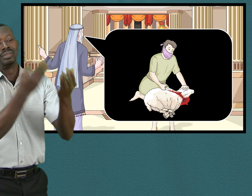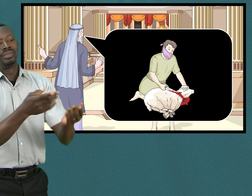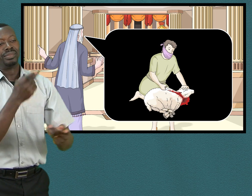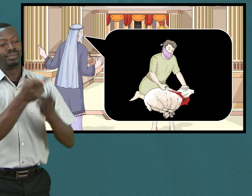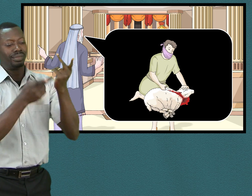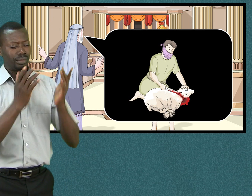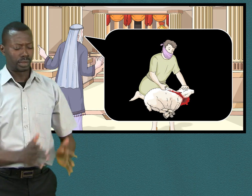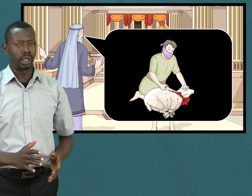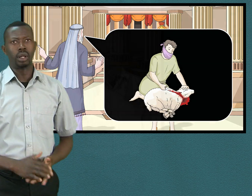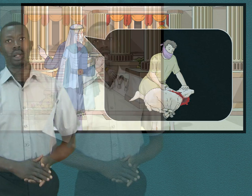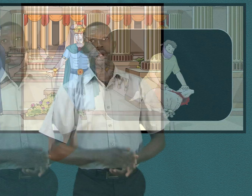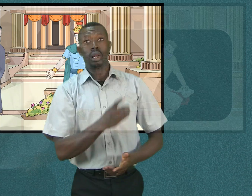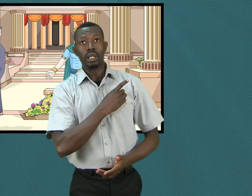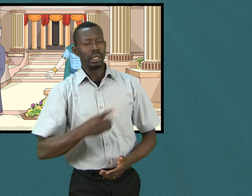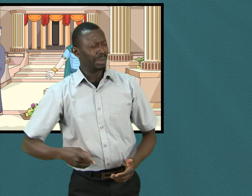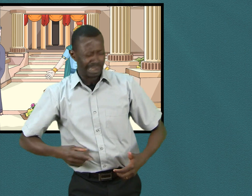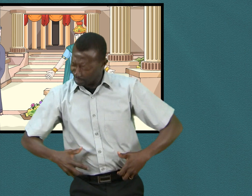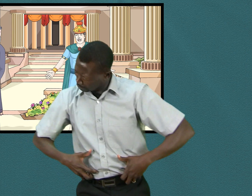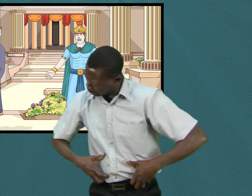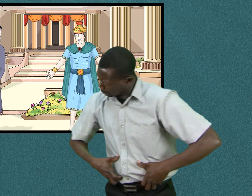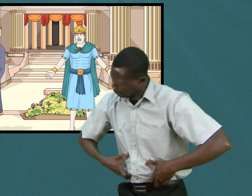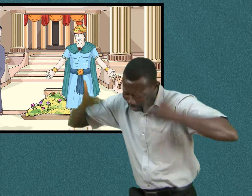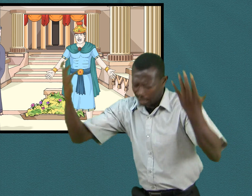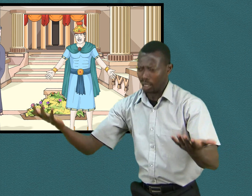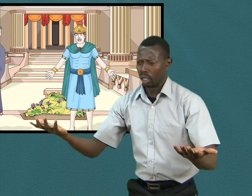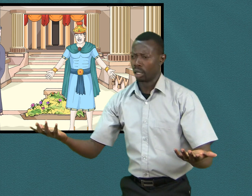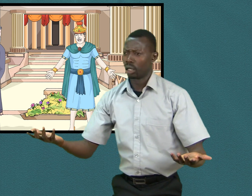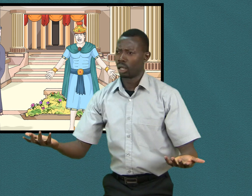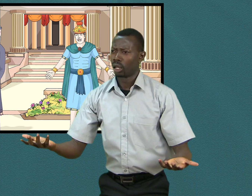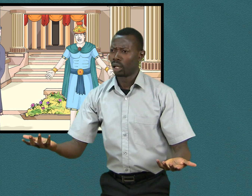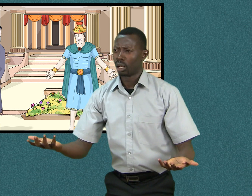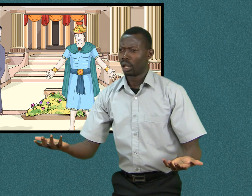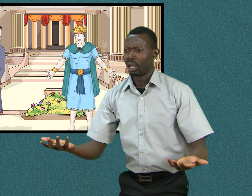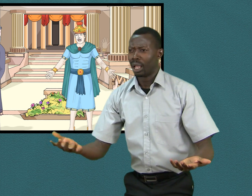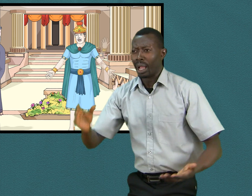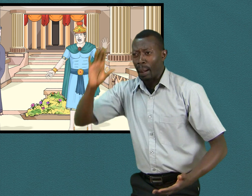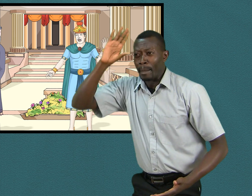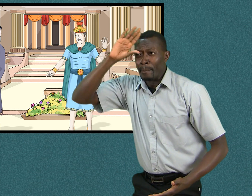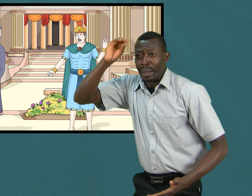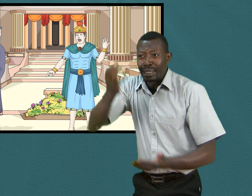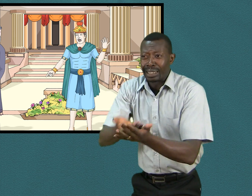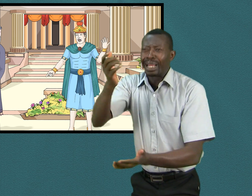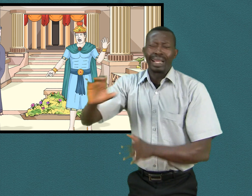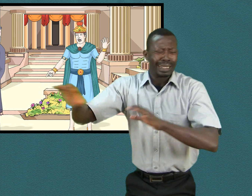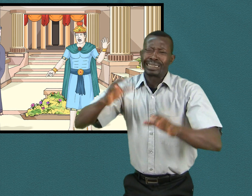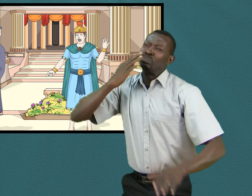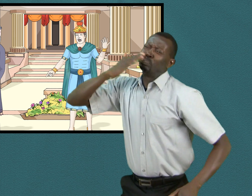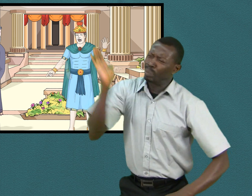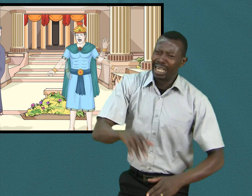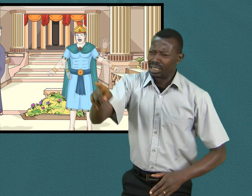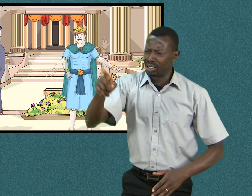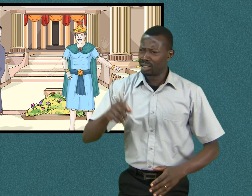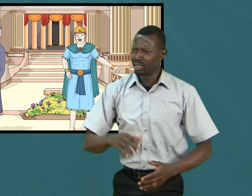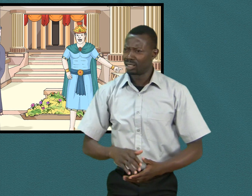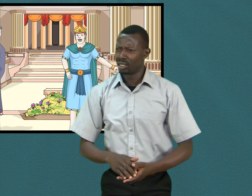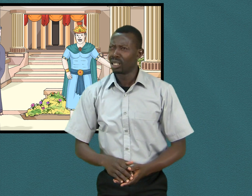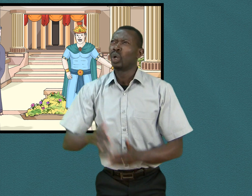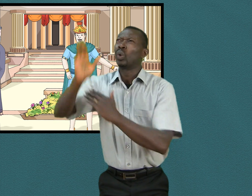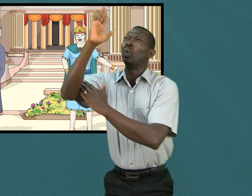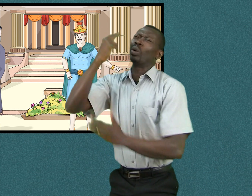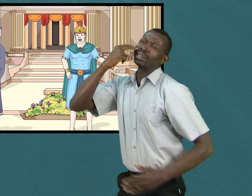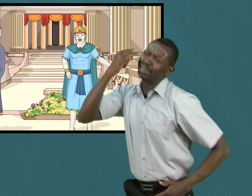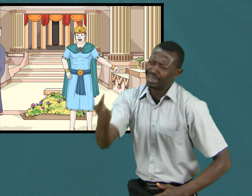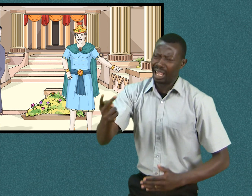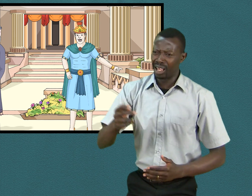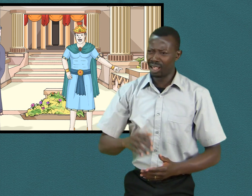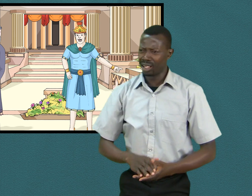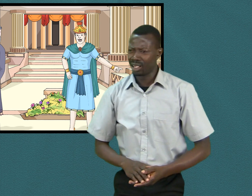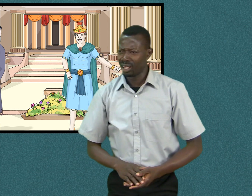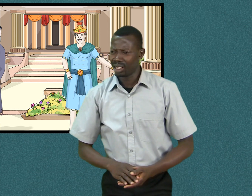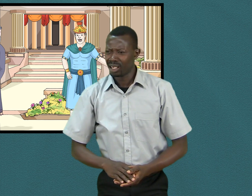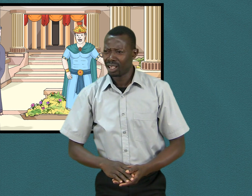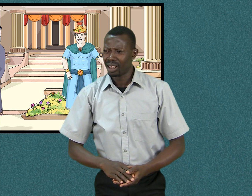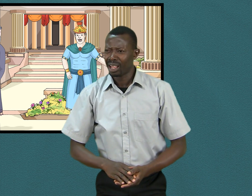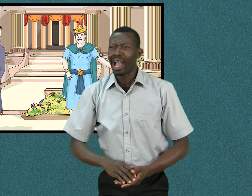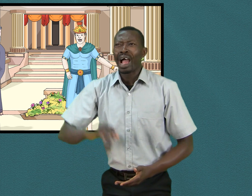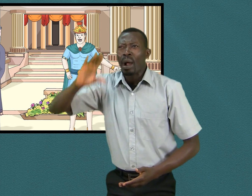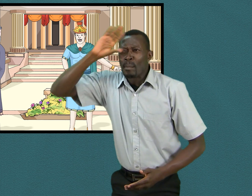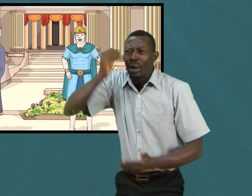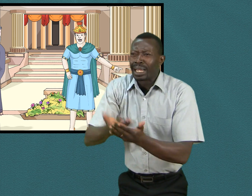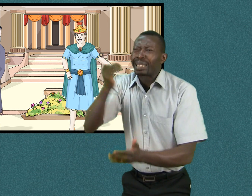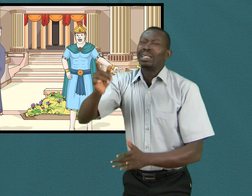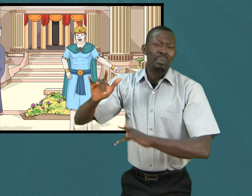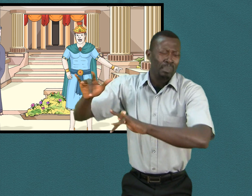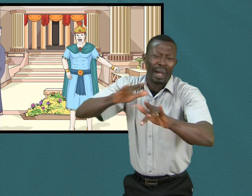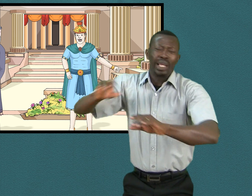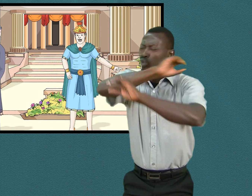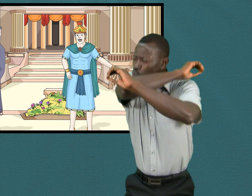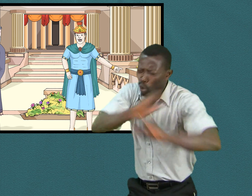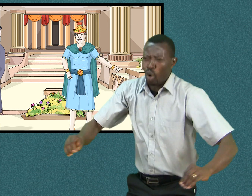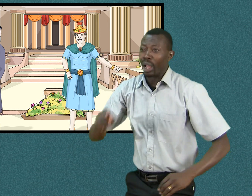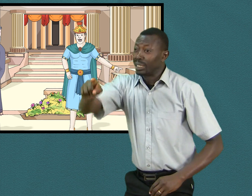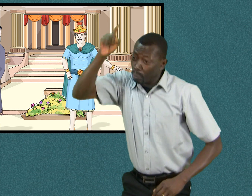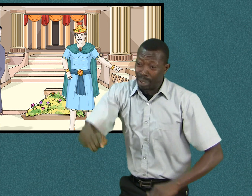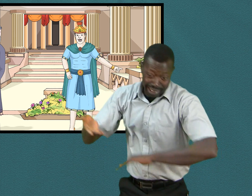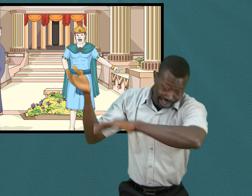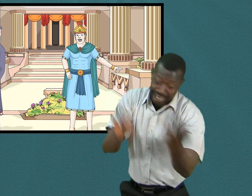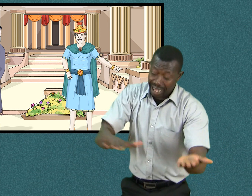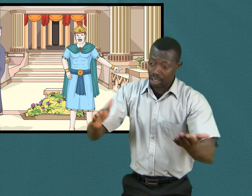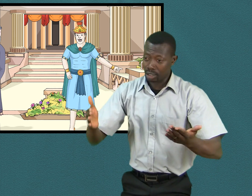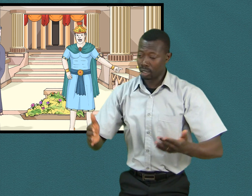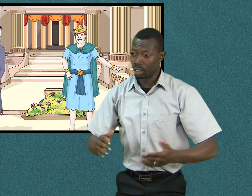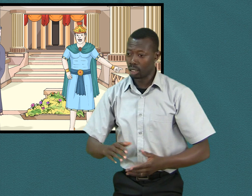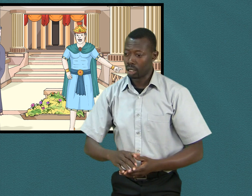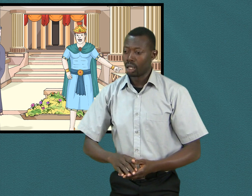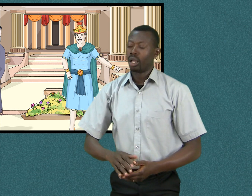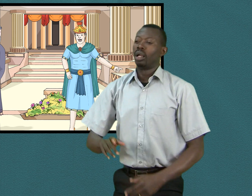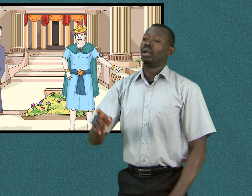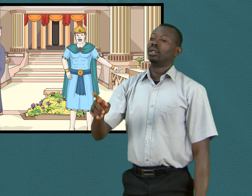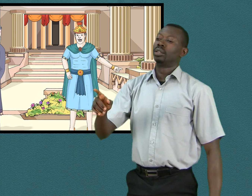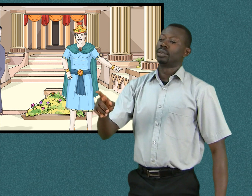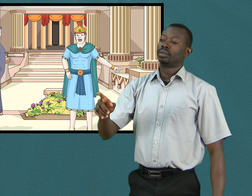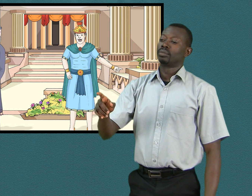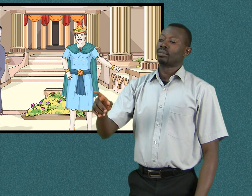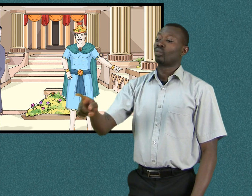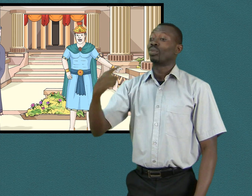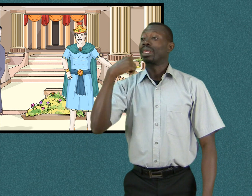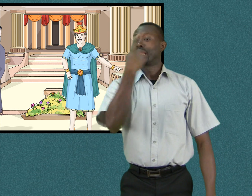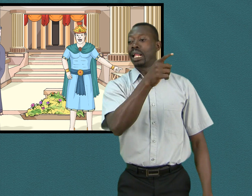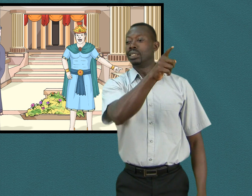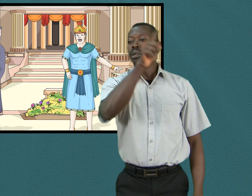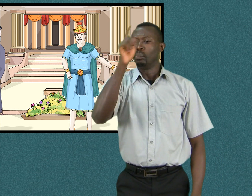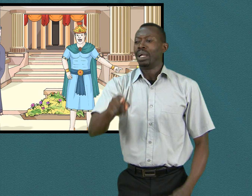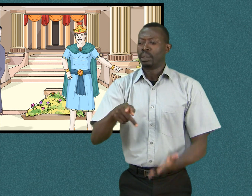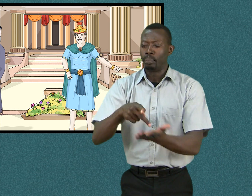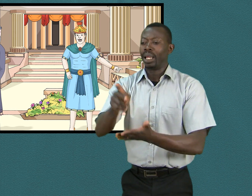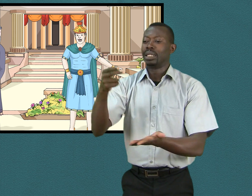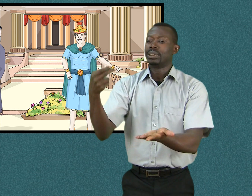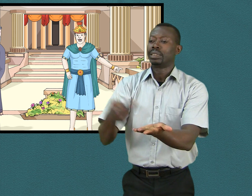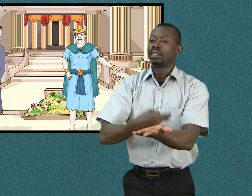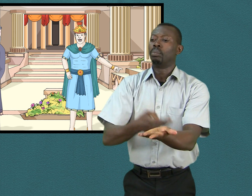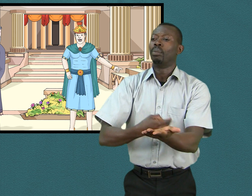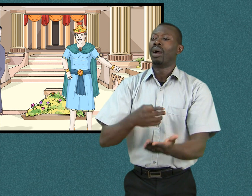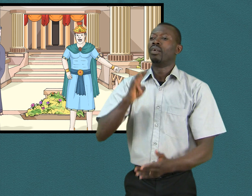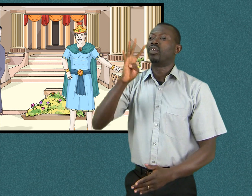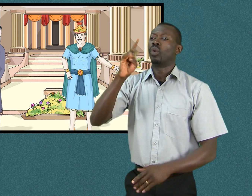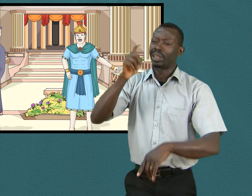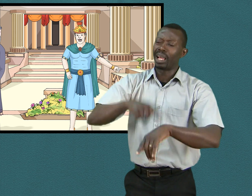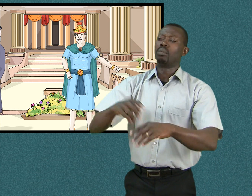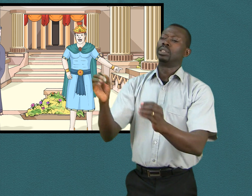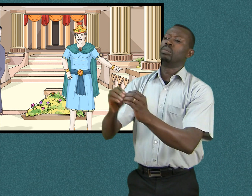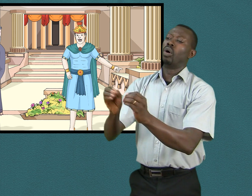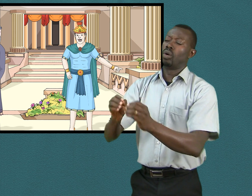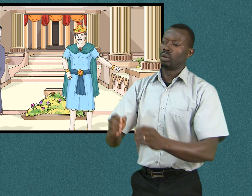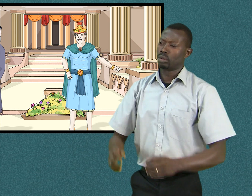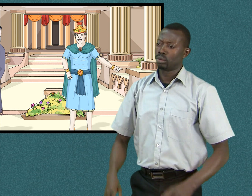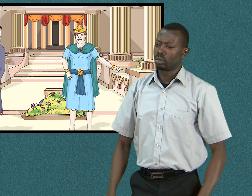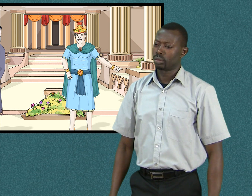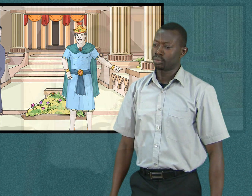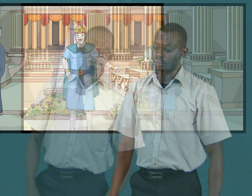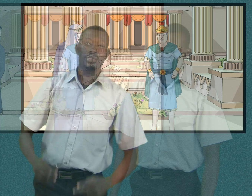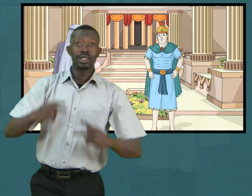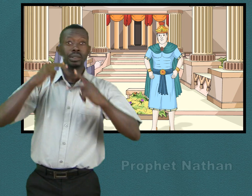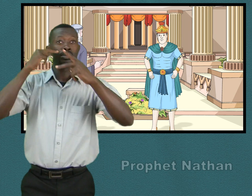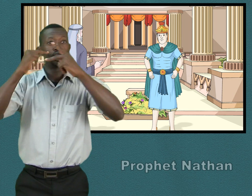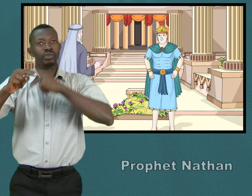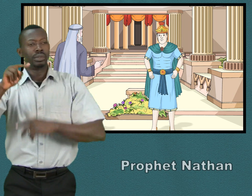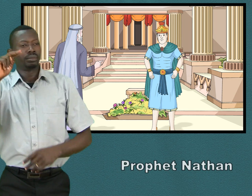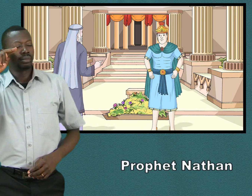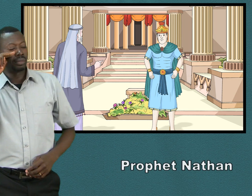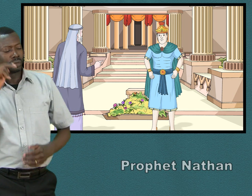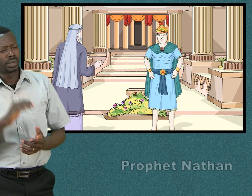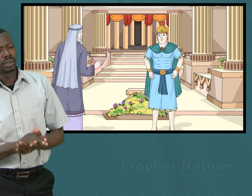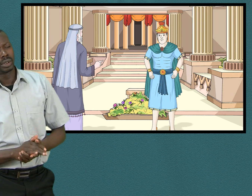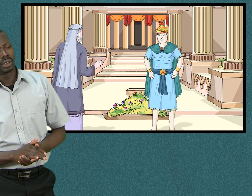David burned with anger against the man and said to Nathan: “As surely as the LORD lives, the man who did this deserves to die! Because he has done this thing and has shown no pity, he must pay for the lamb four times over.”